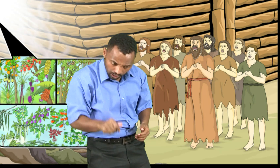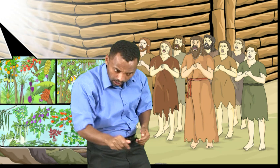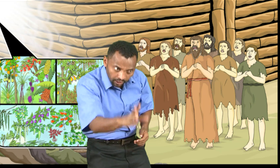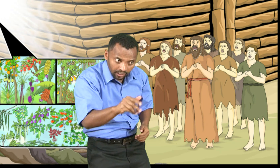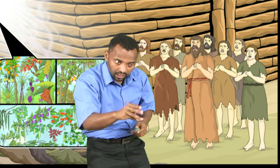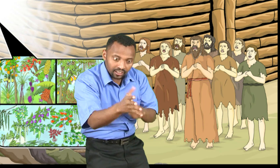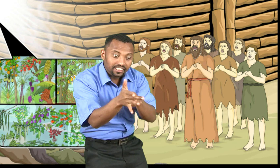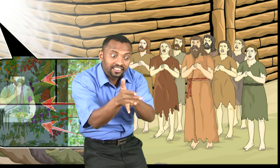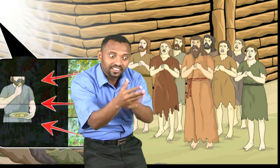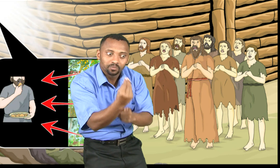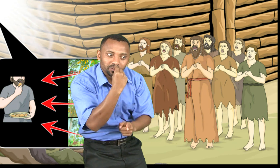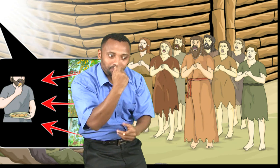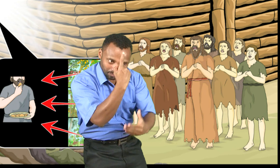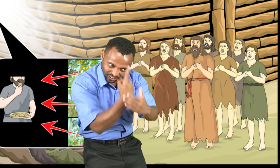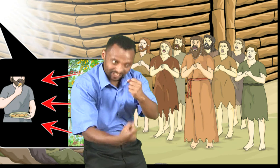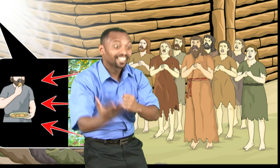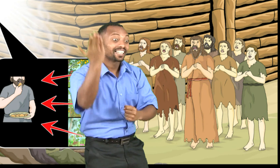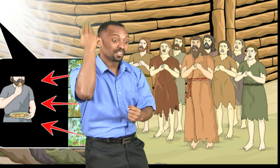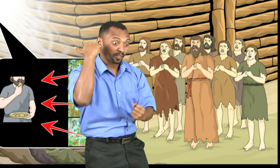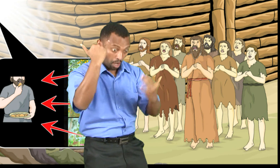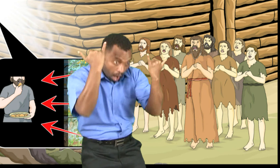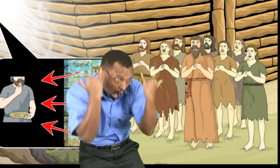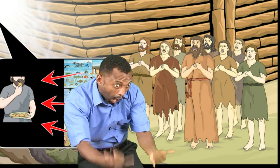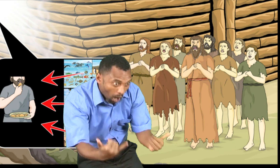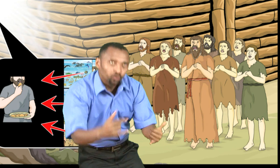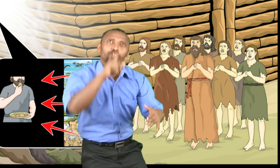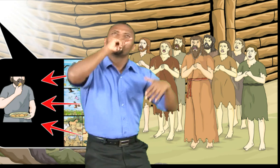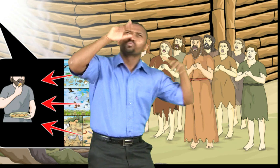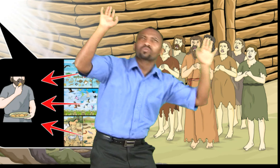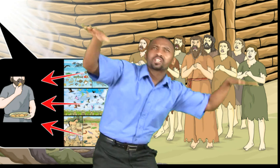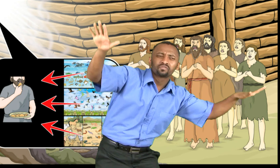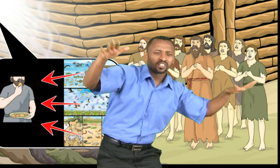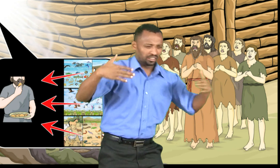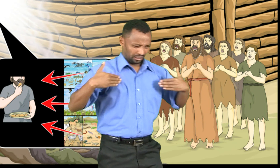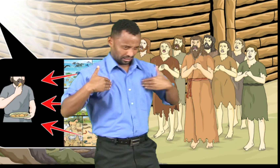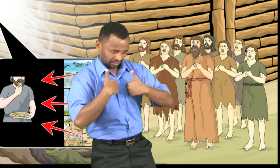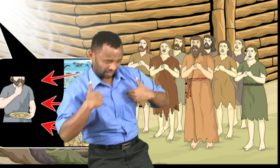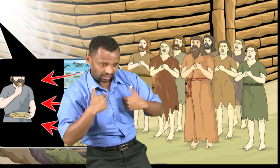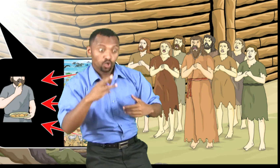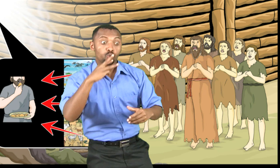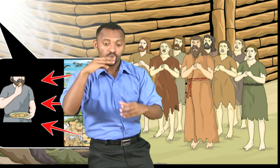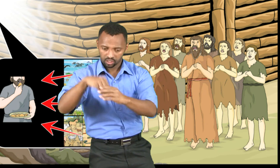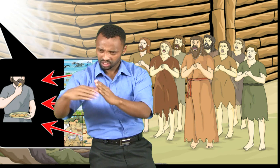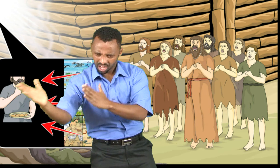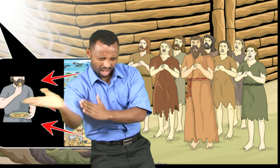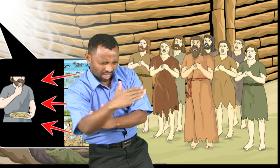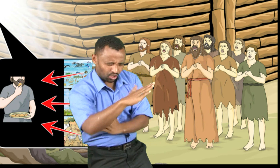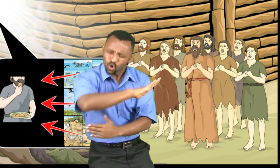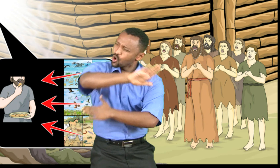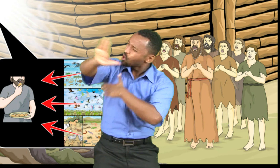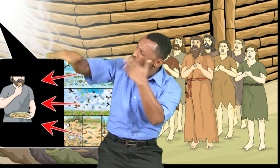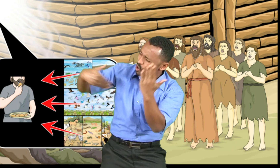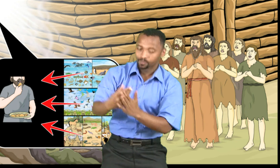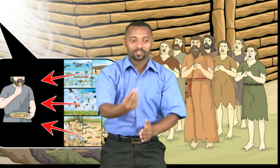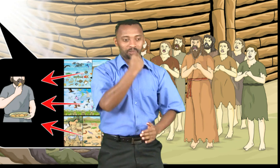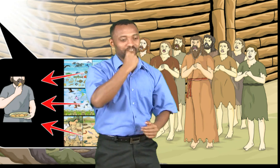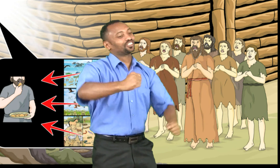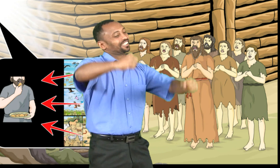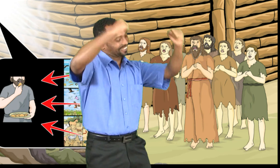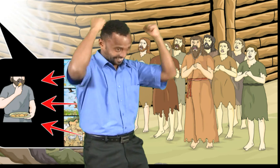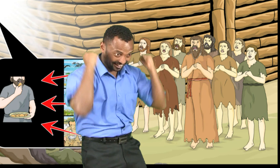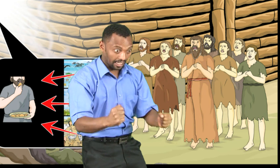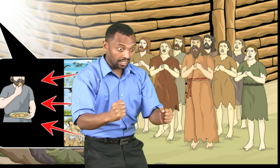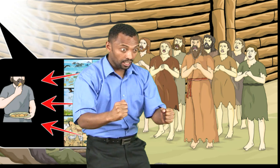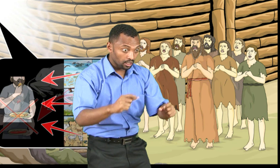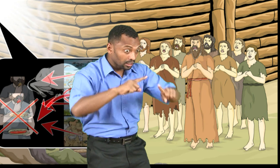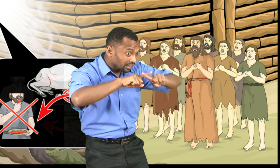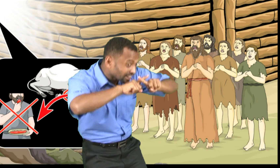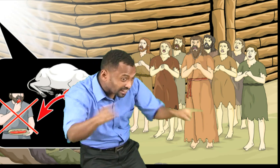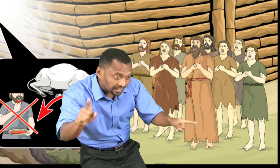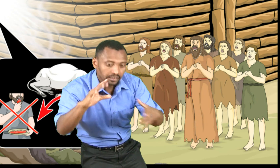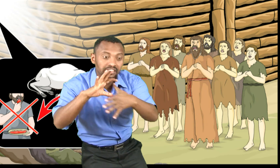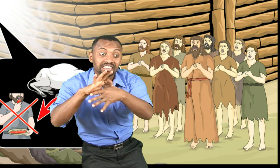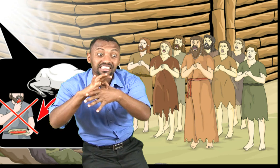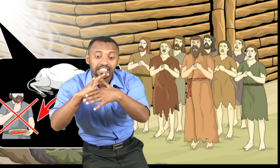Everything that lives and moves will be food for you; just as I gave you the green plants, I now give you all things.